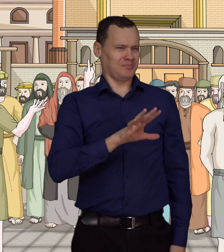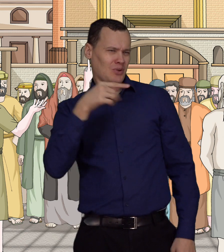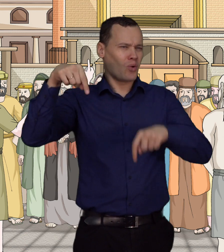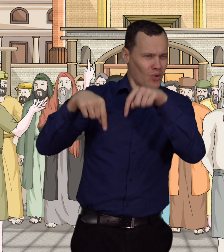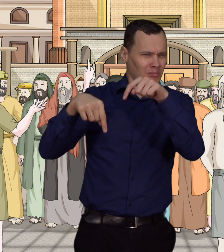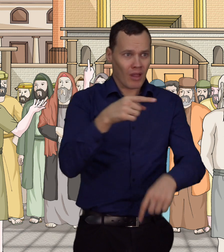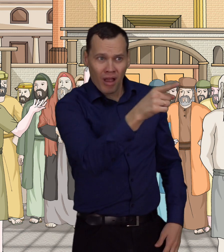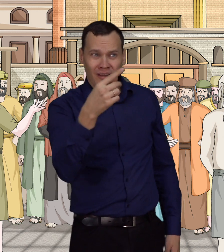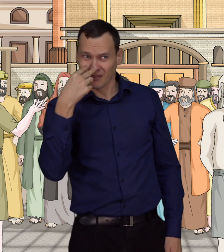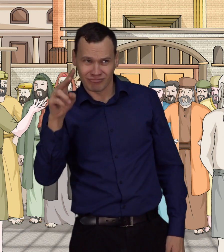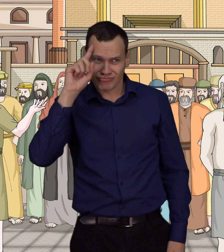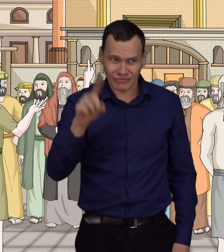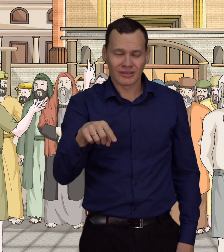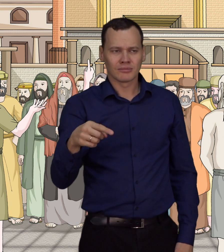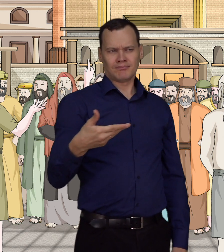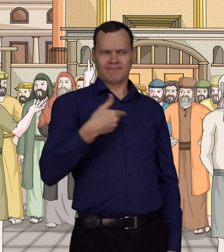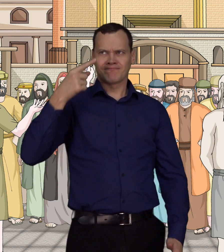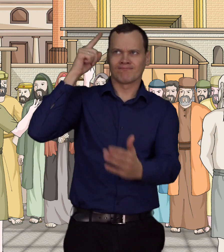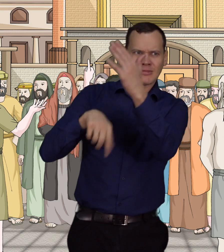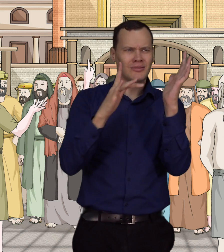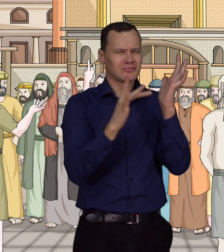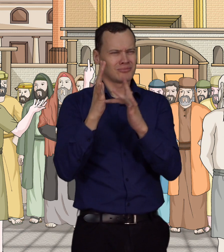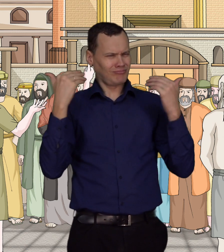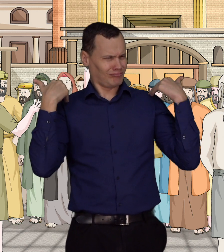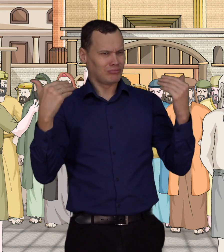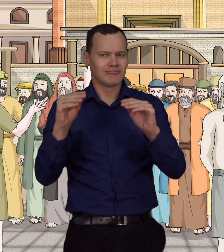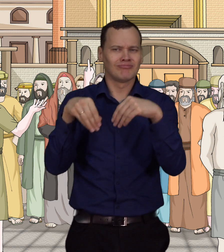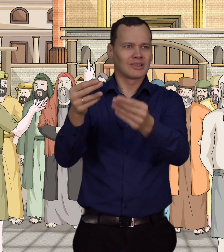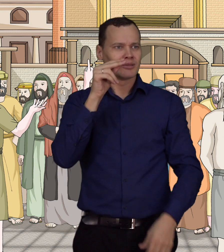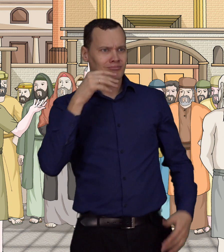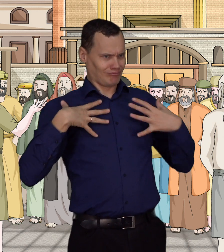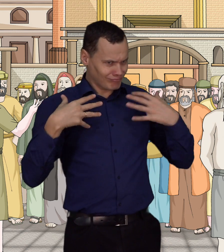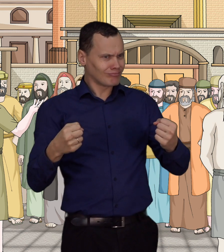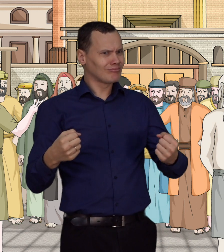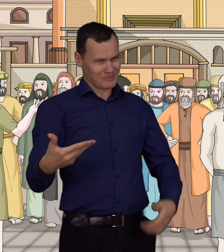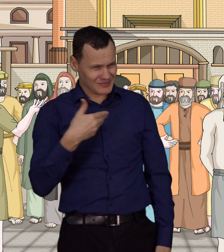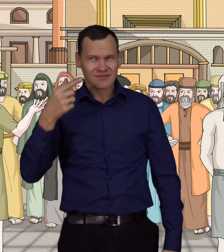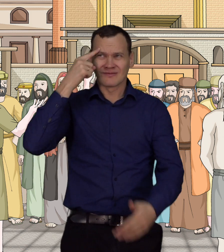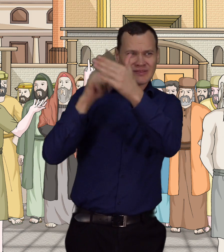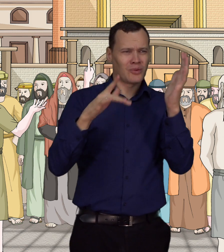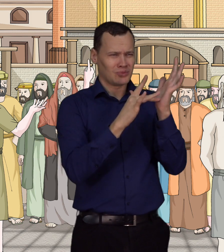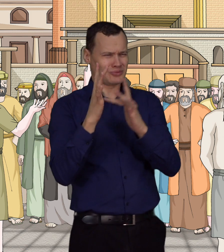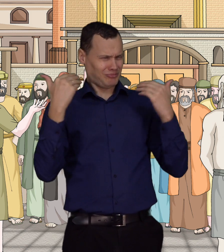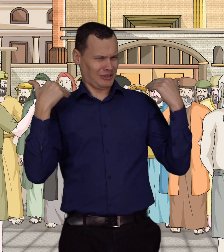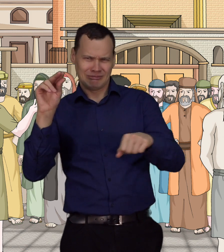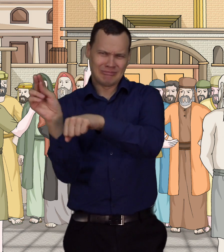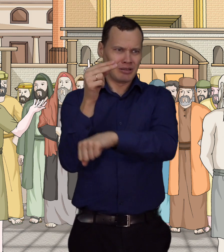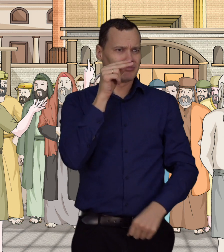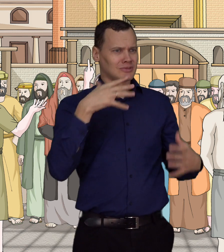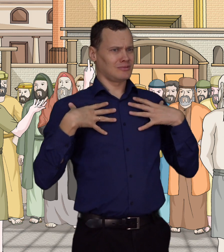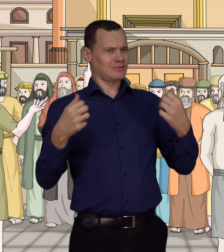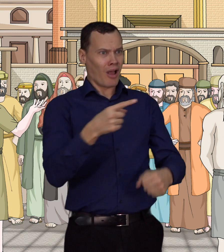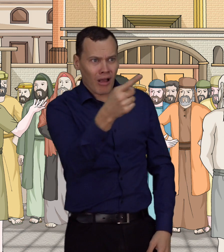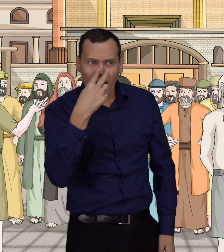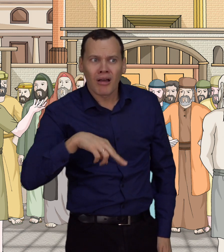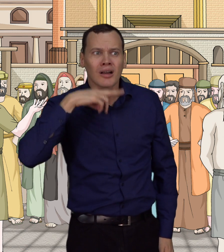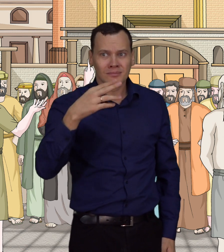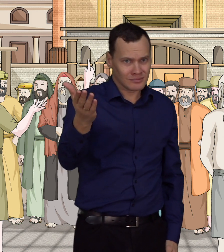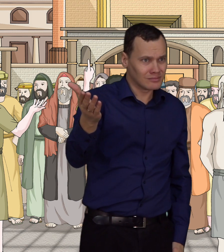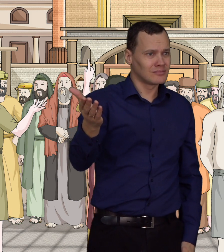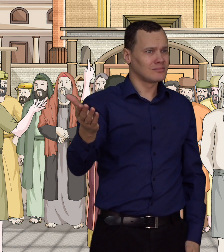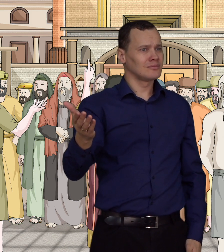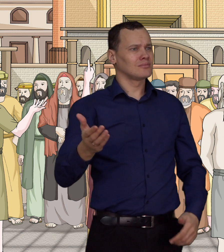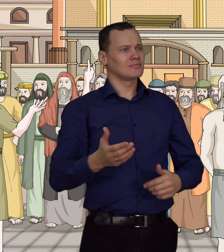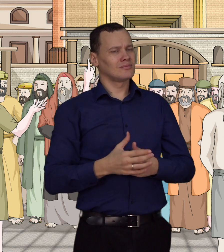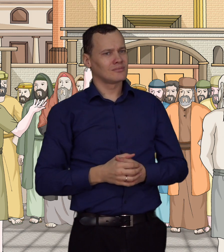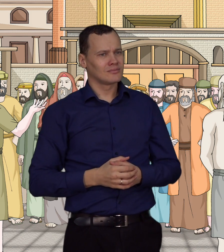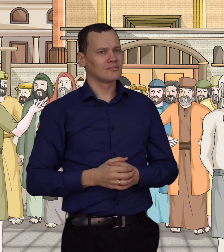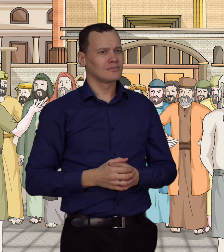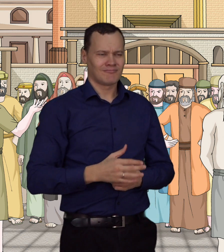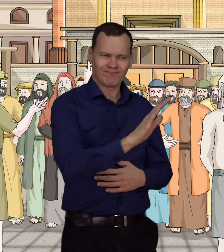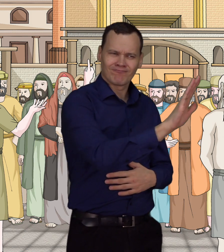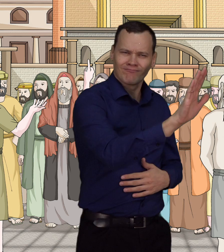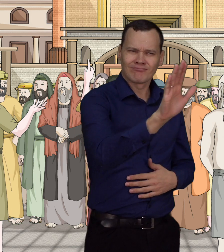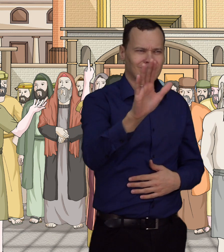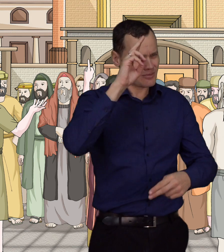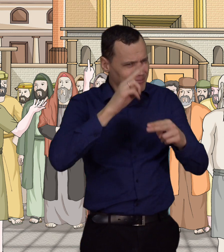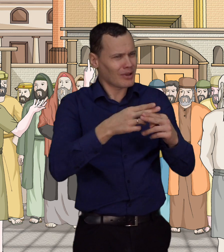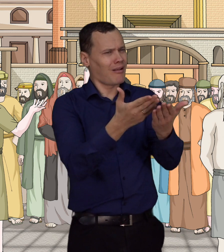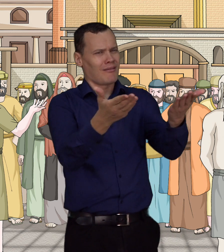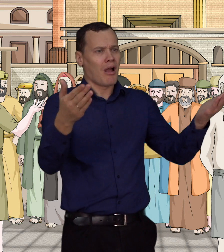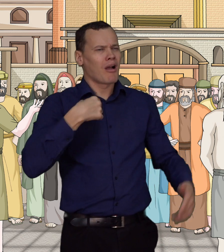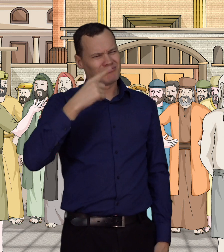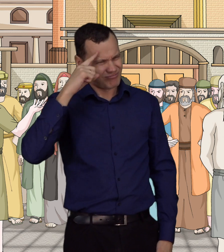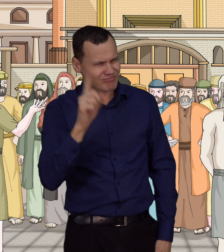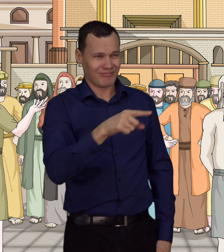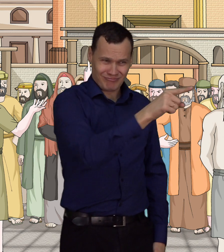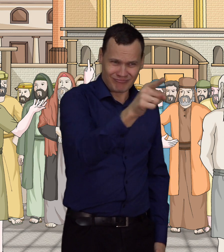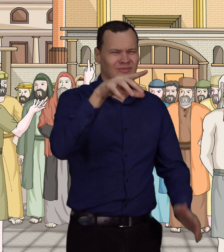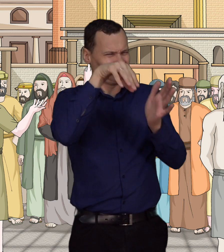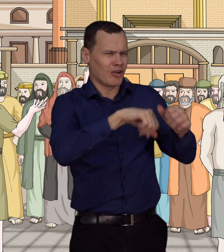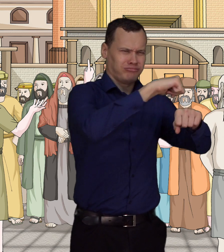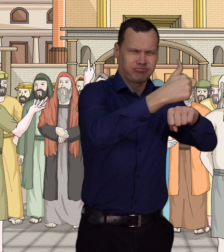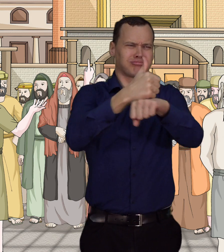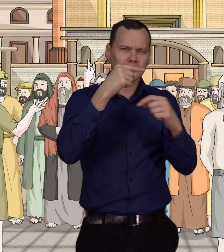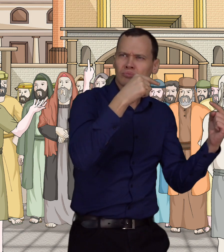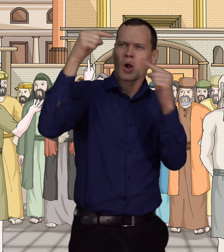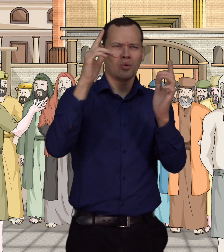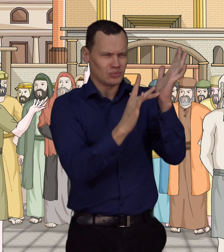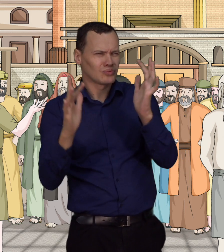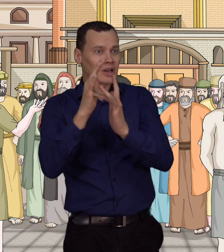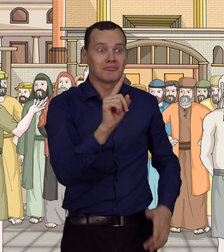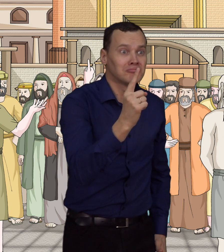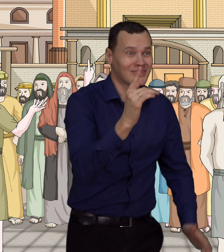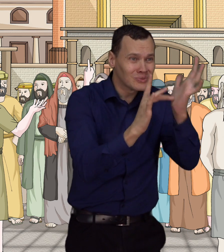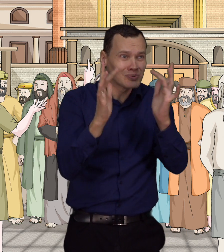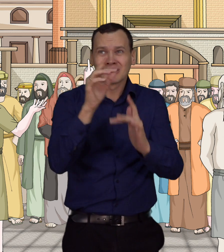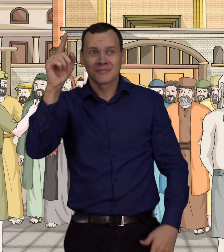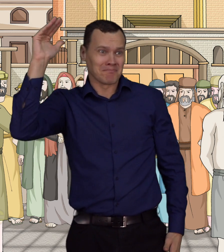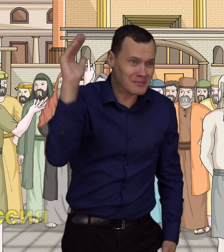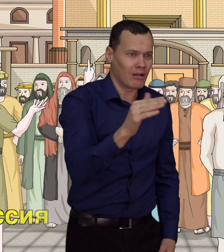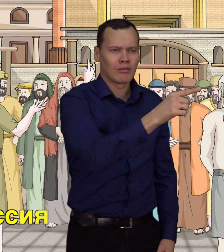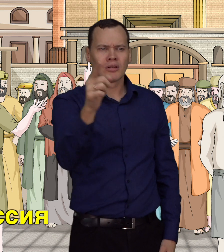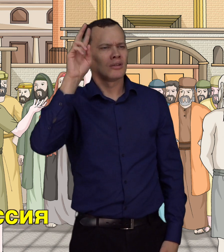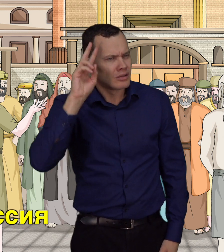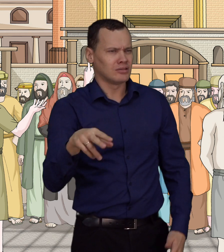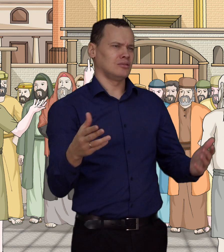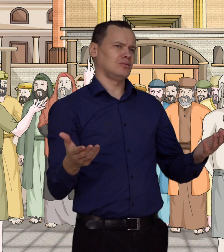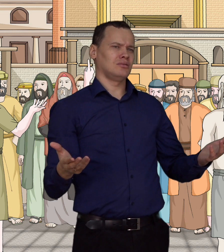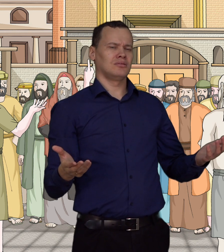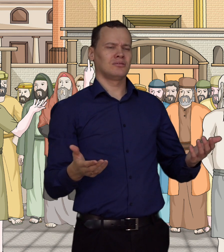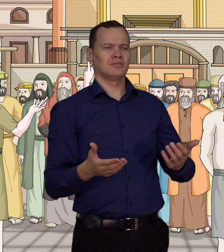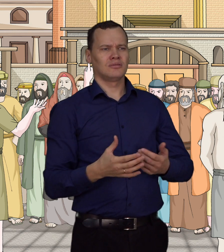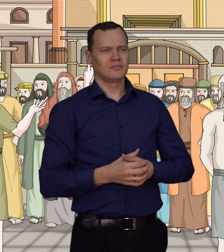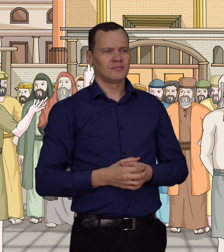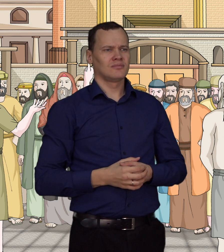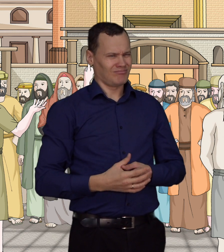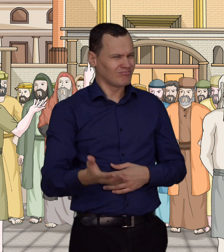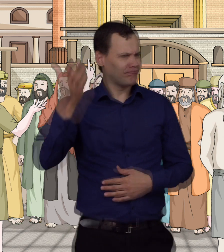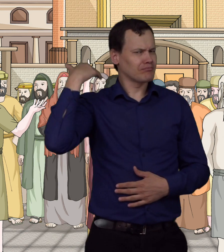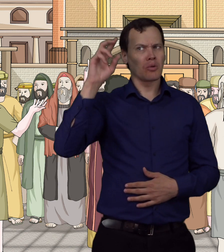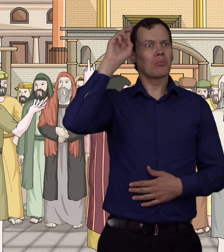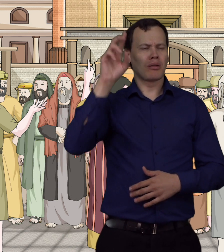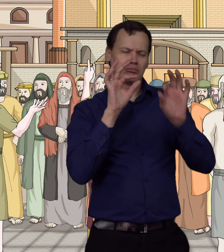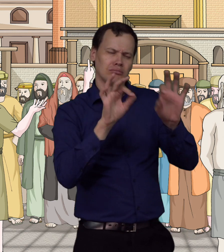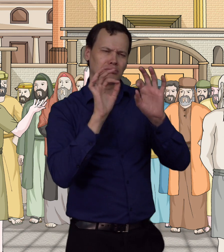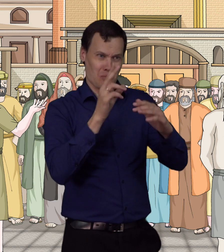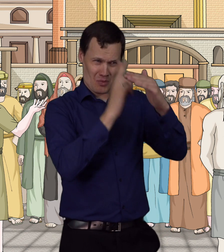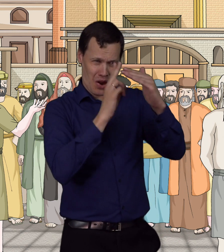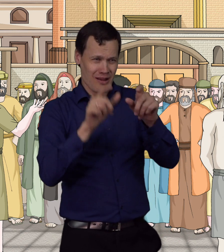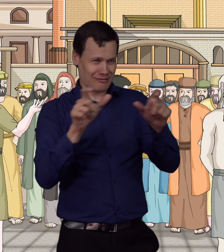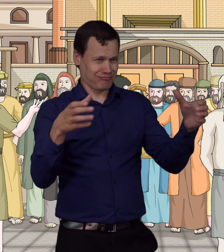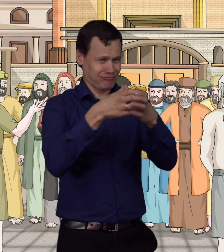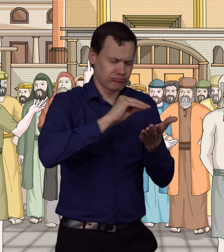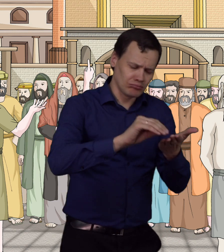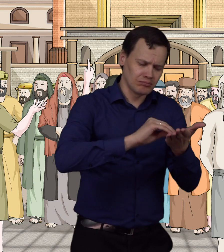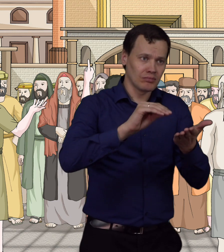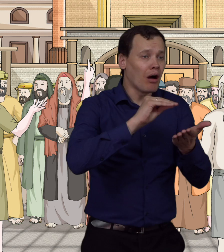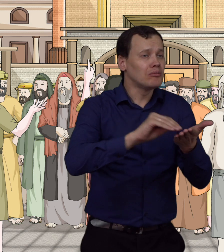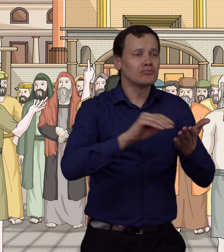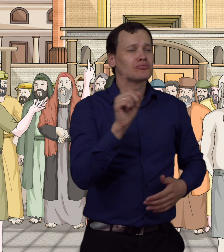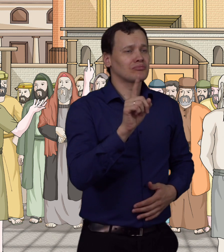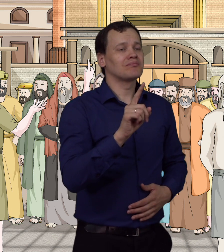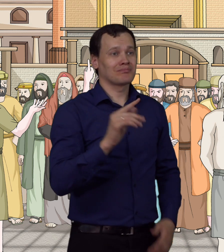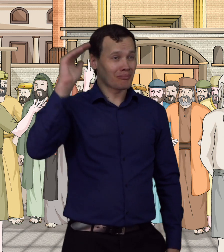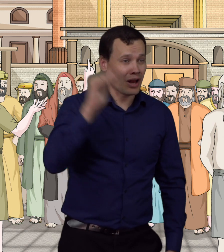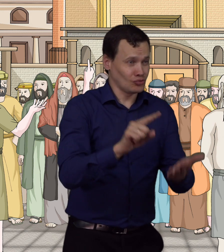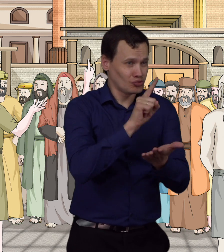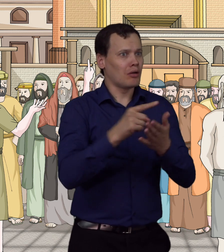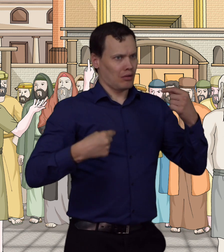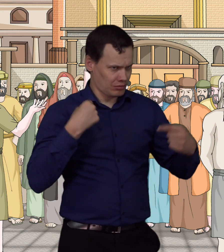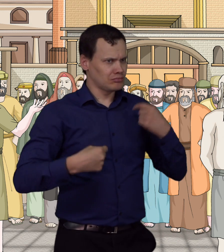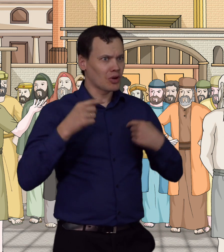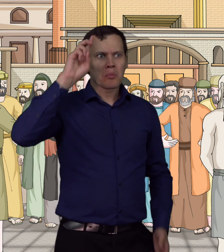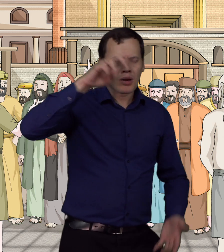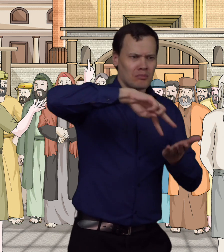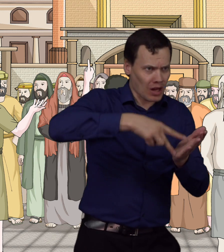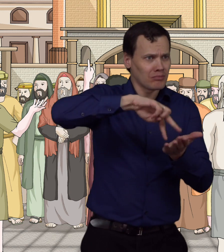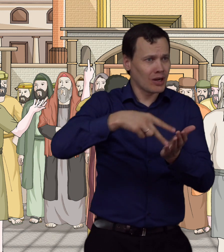It is Jesus’ name and the faith that comes through Him that has given him this complete healing in your presence. And now, brothers, I know that you acted in ignorance, as did your leaders.